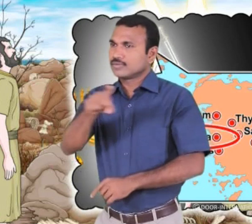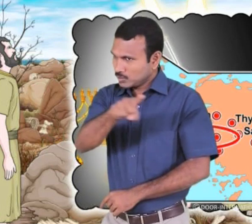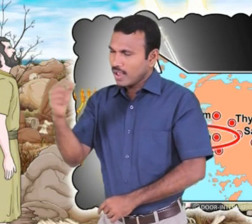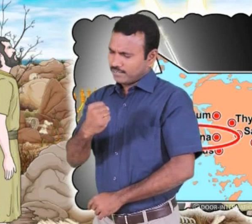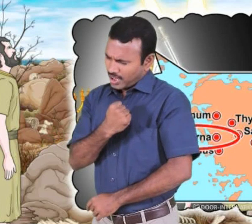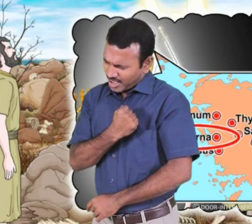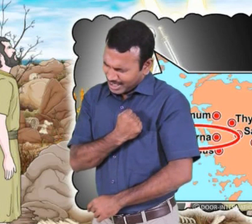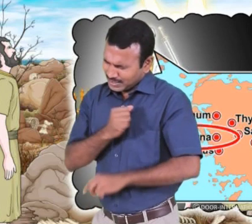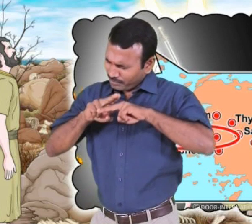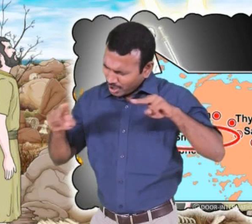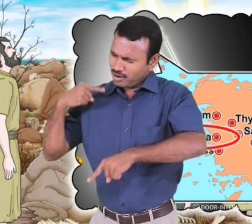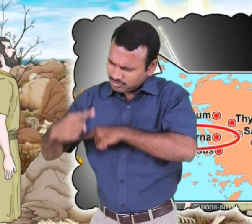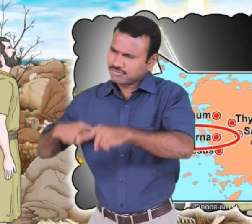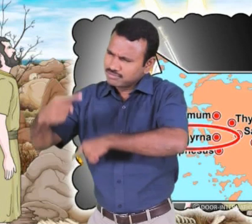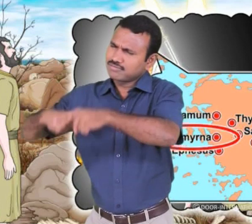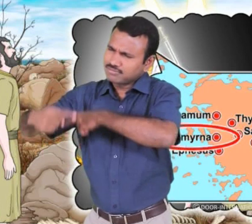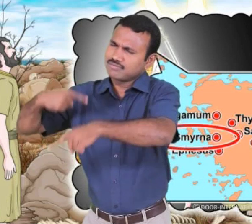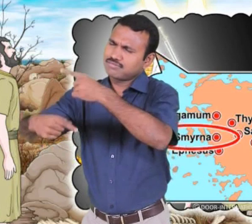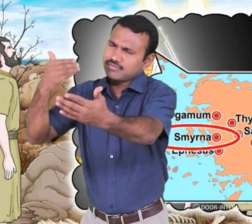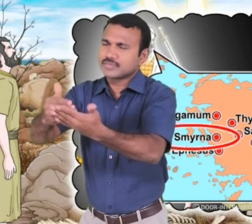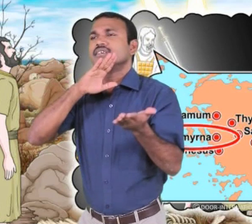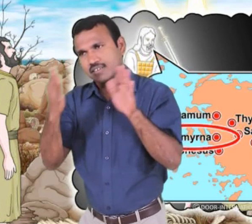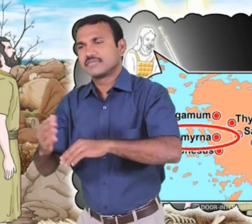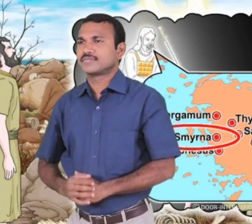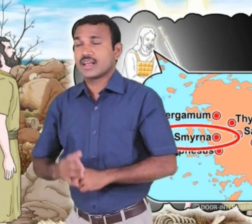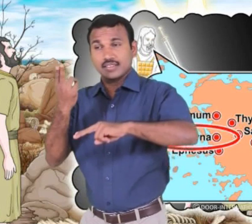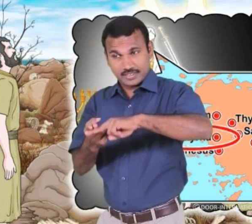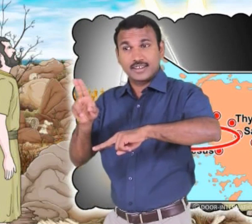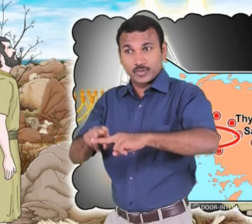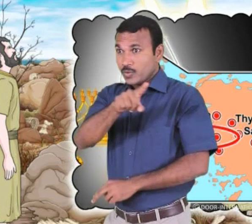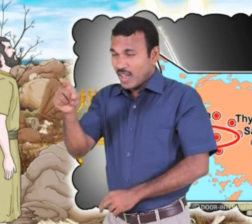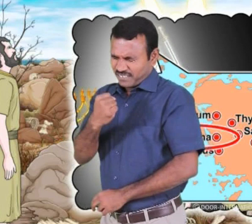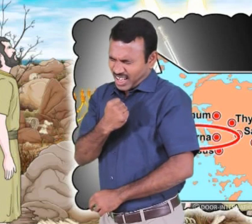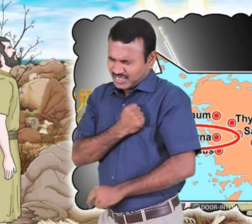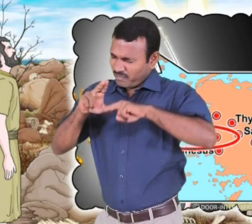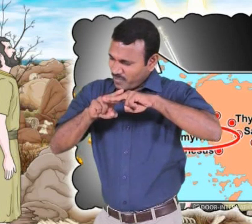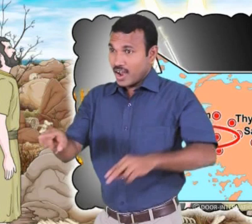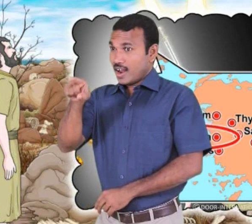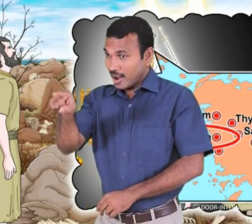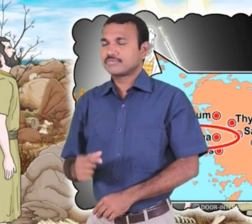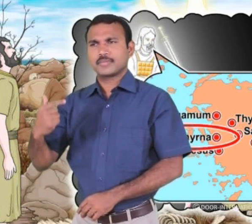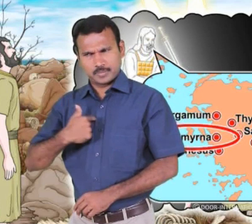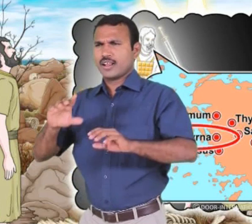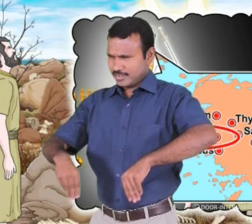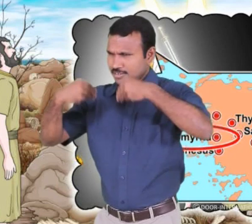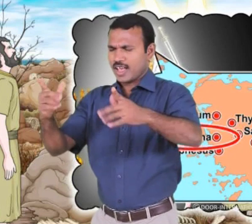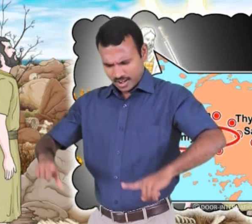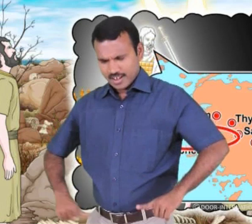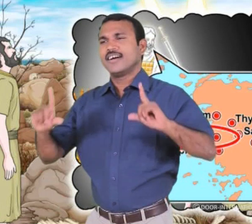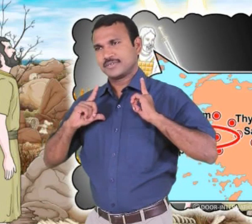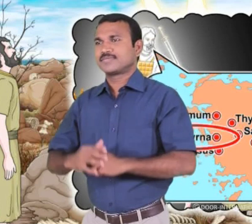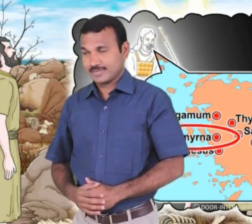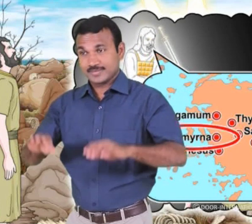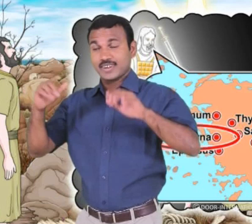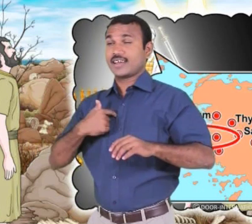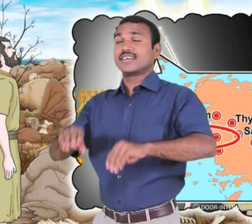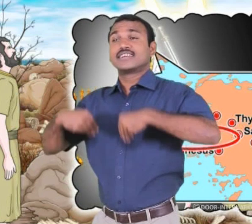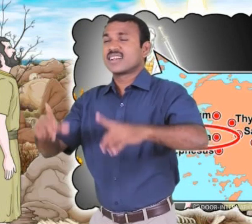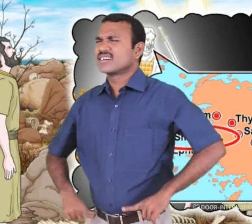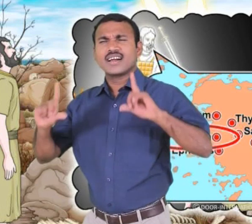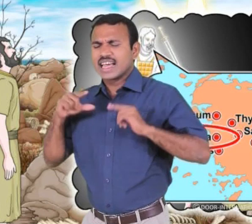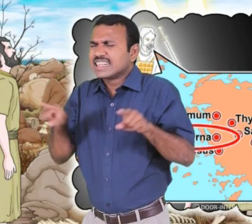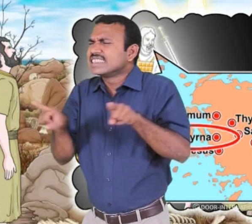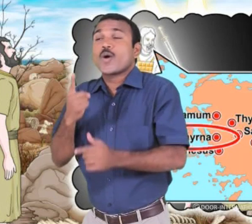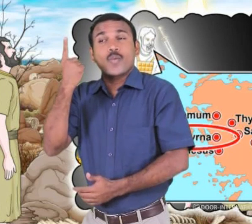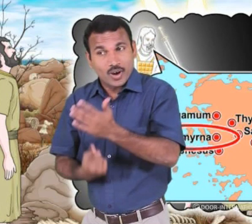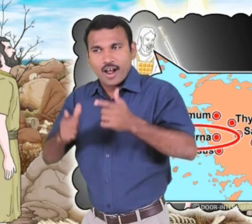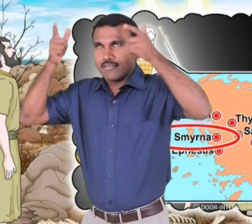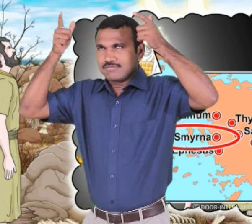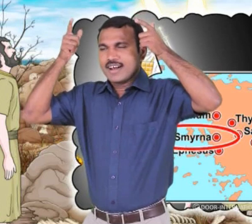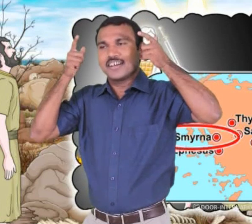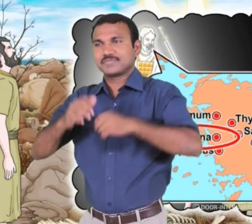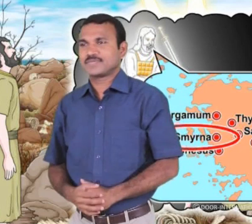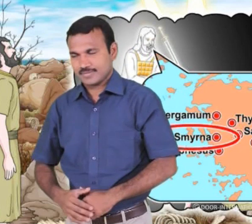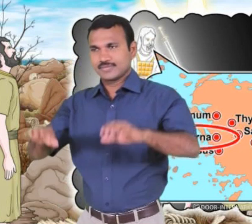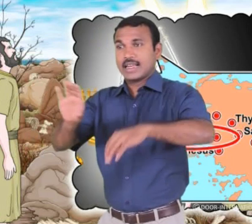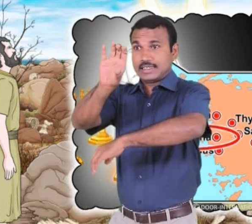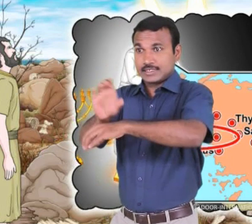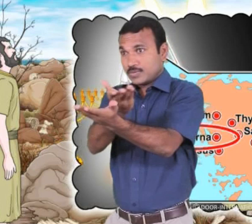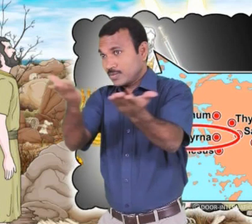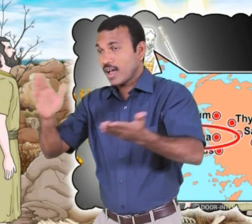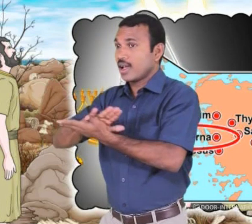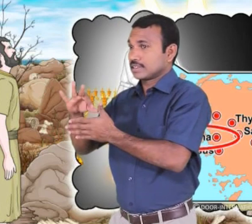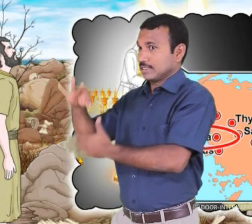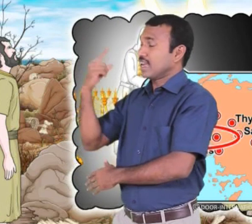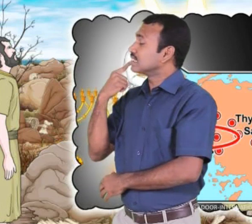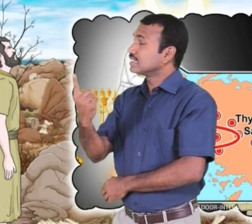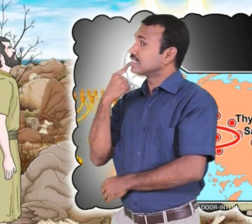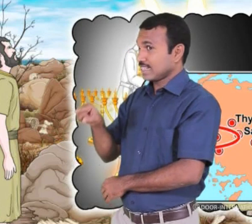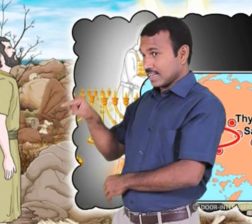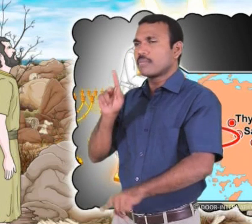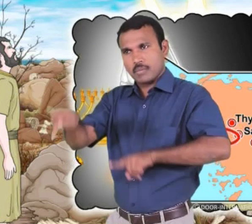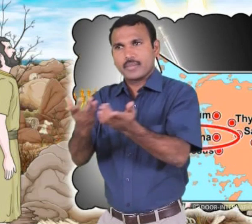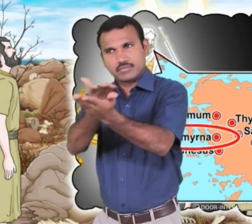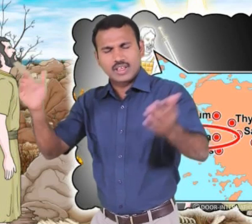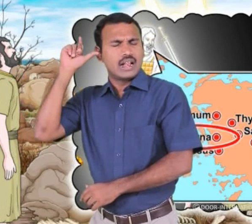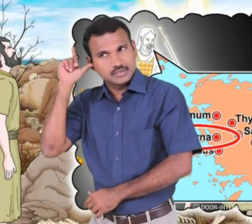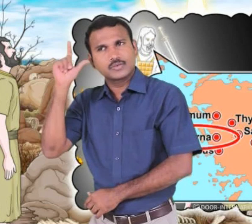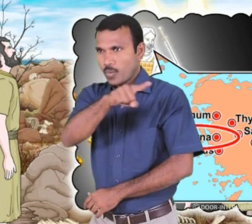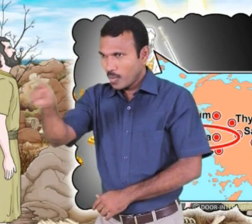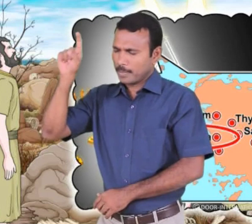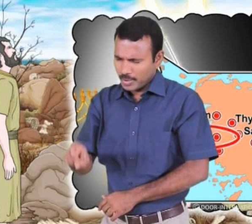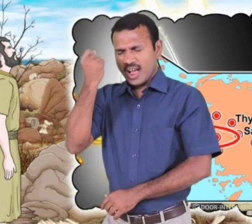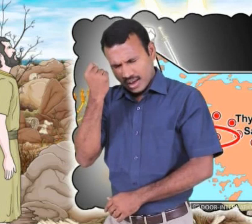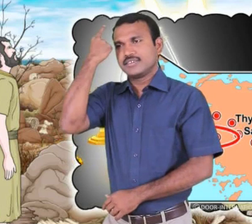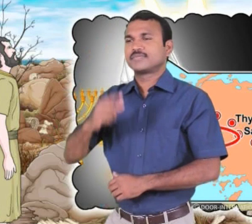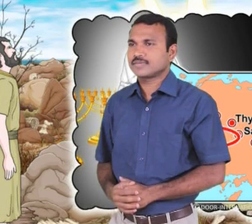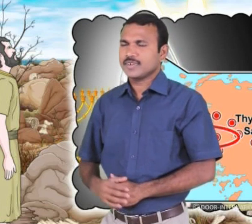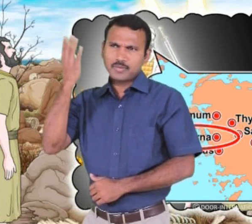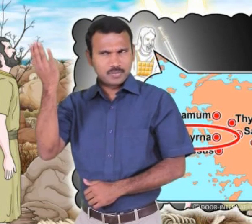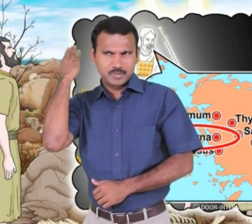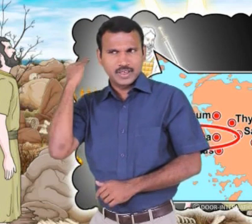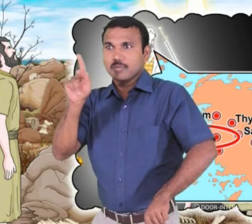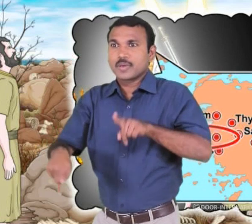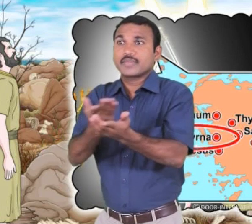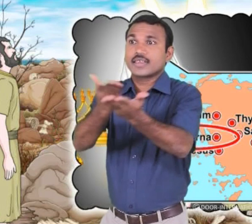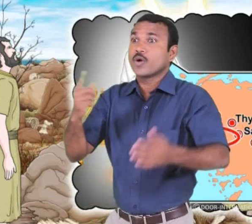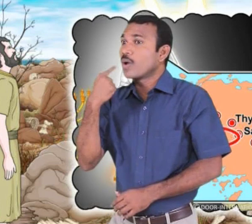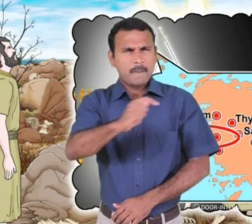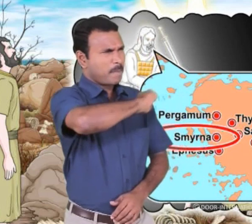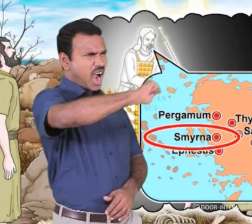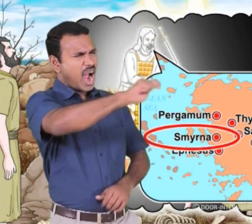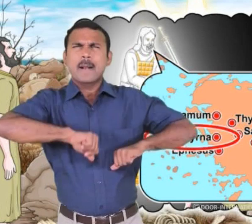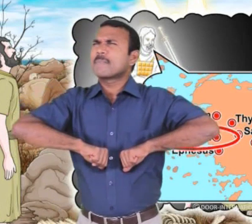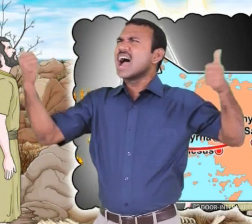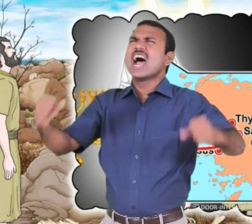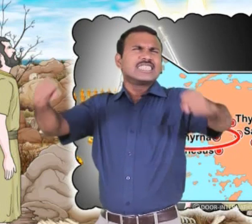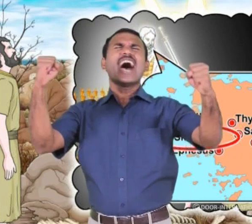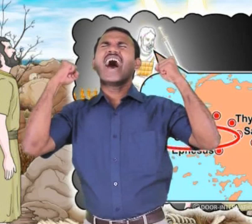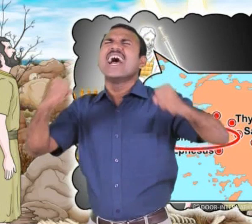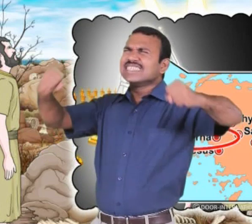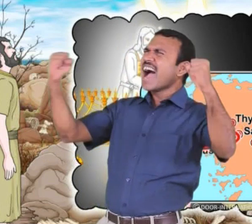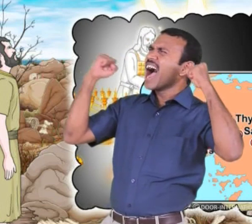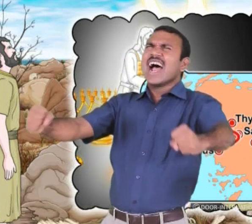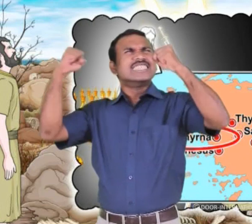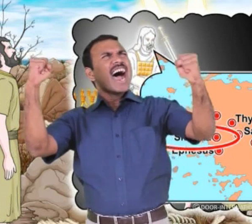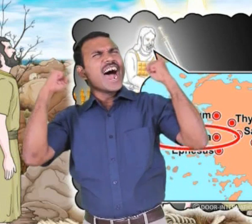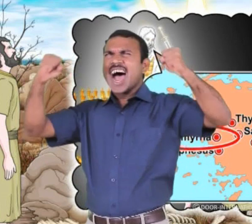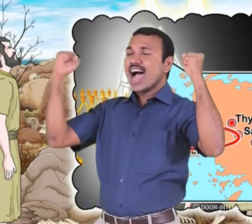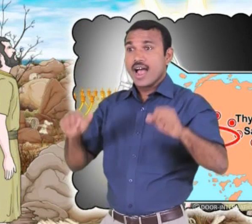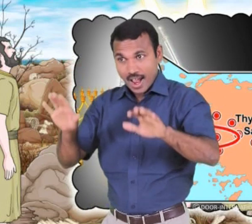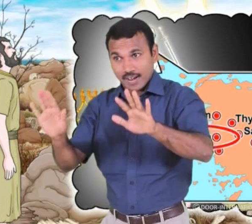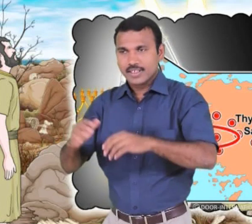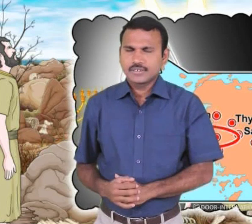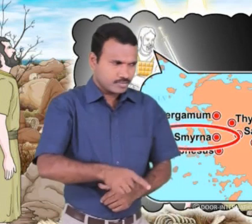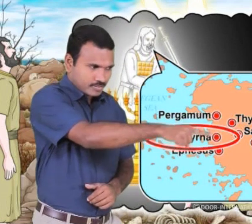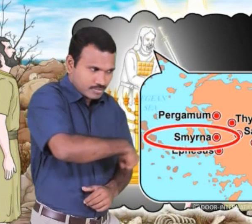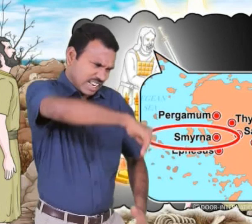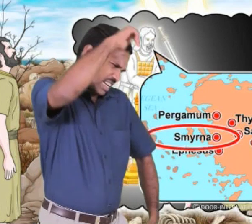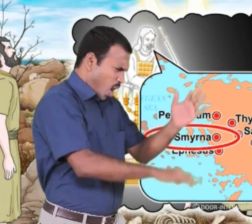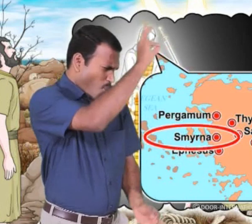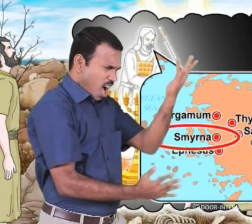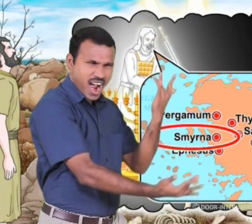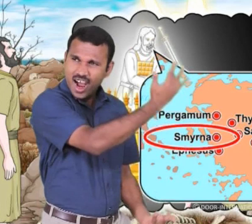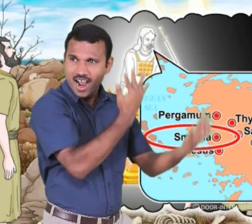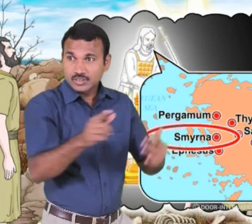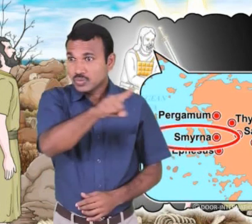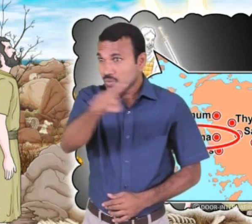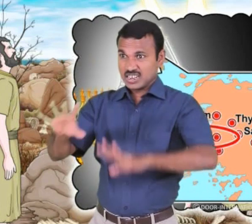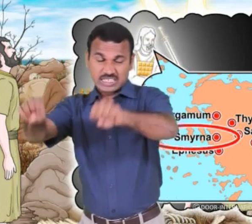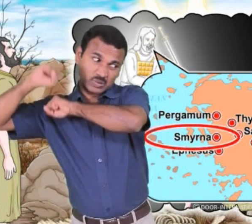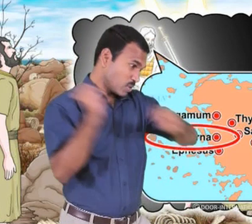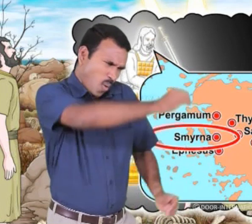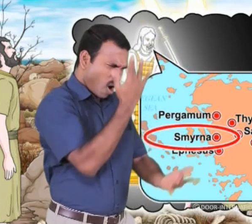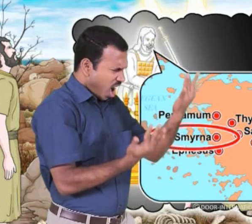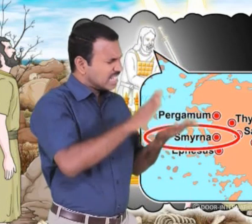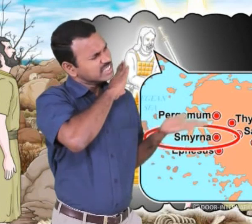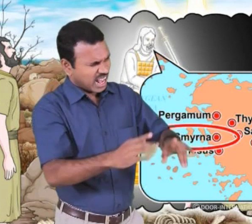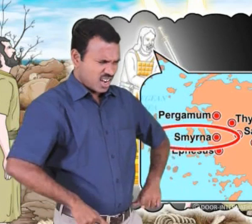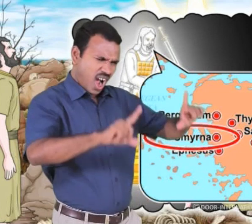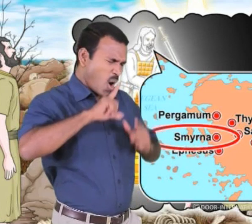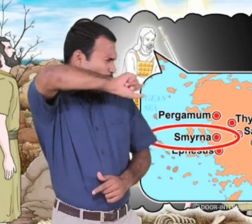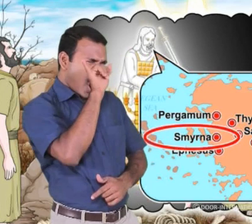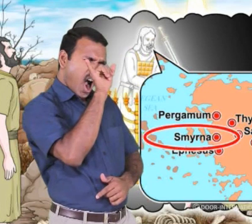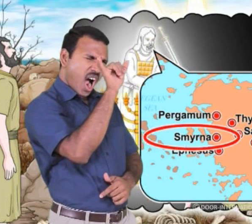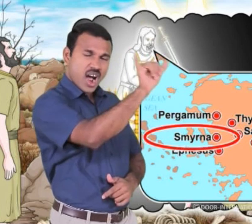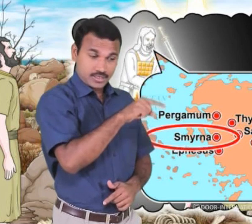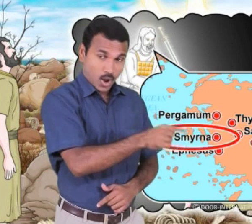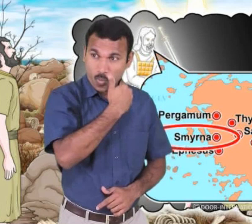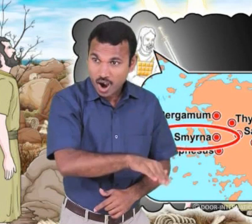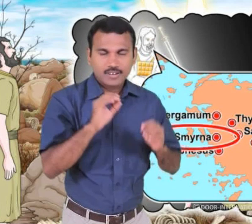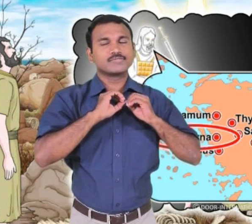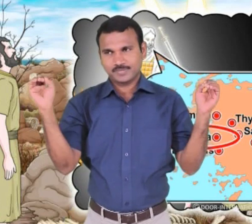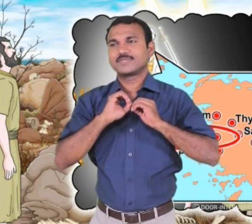Be faithful even unto death, and I will give you the crown of life. He who has an ear, let him hear what the Spirit says to the churches.